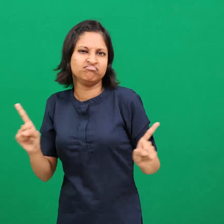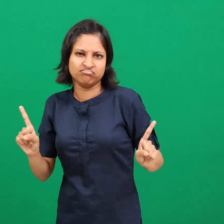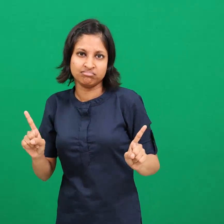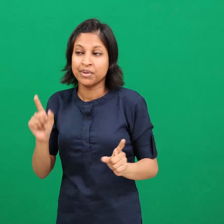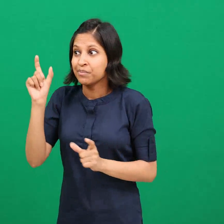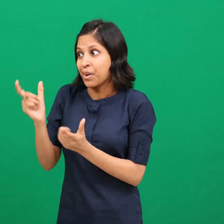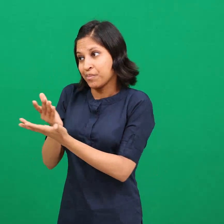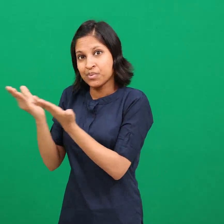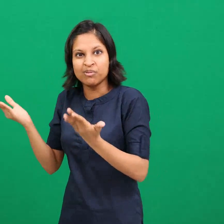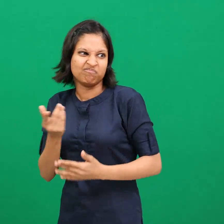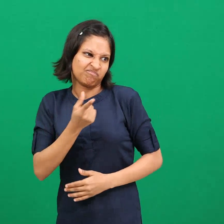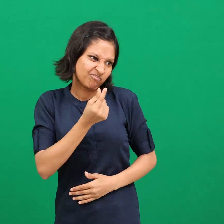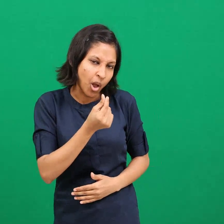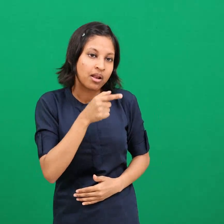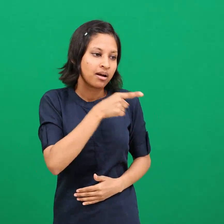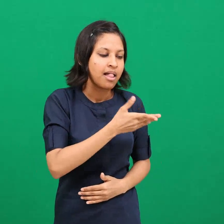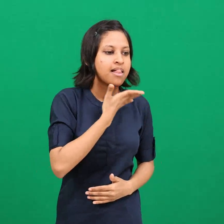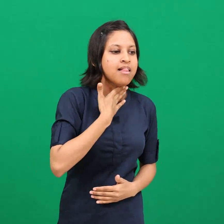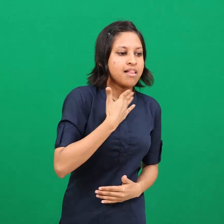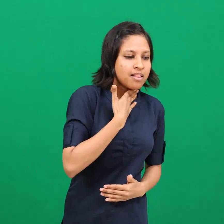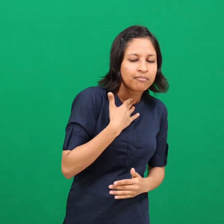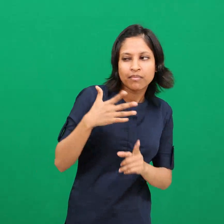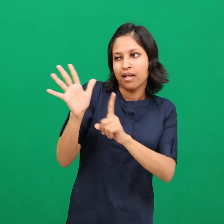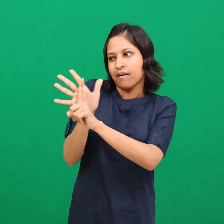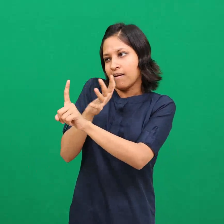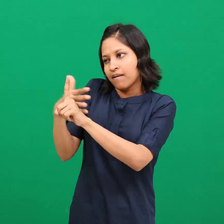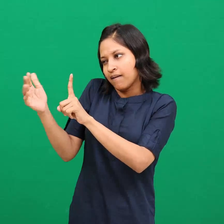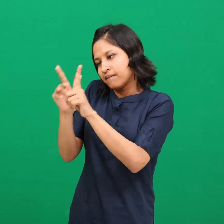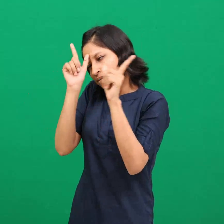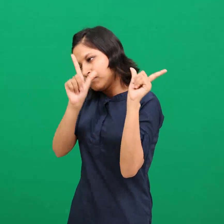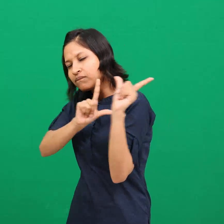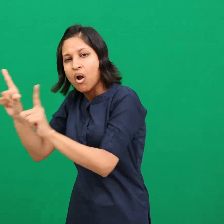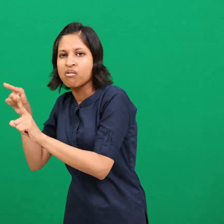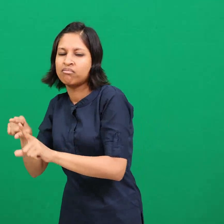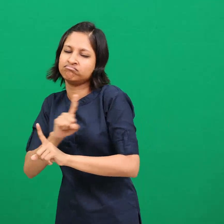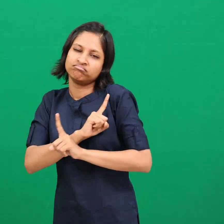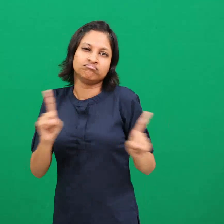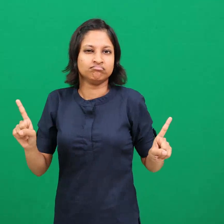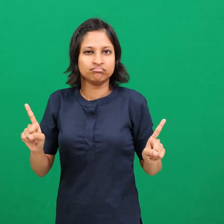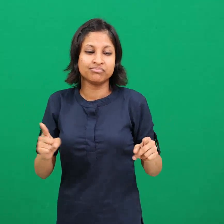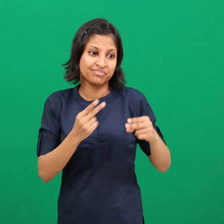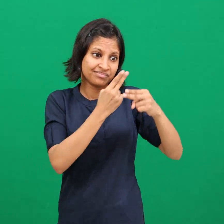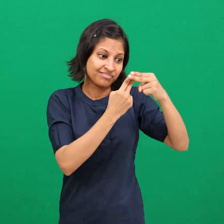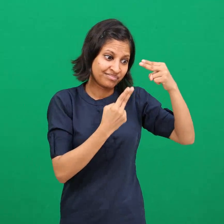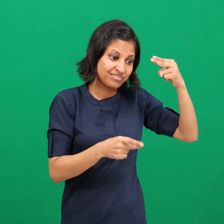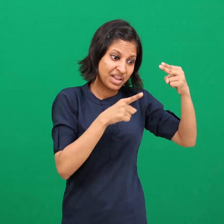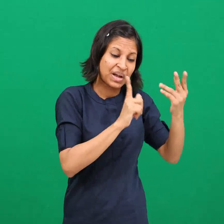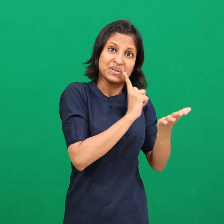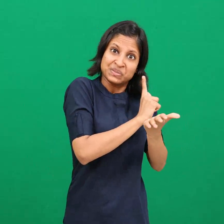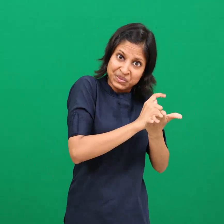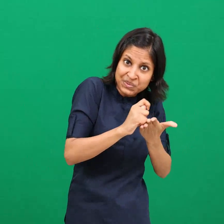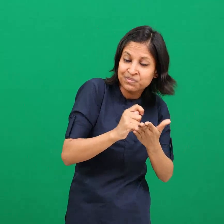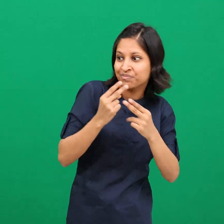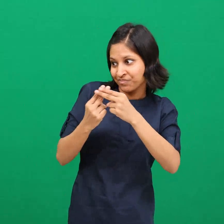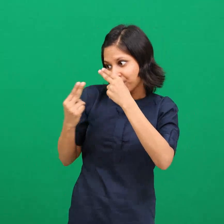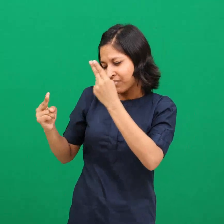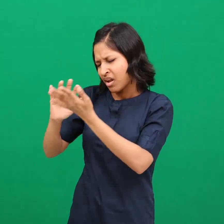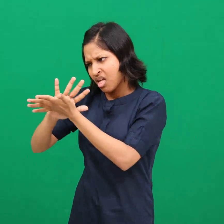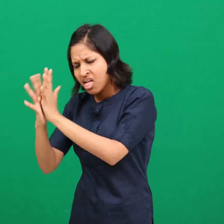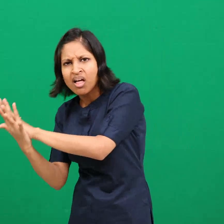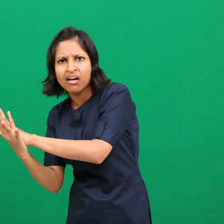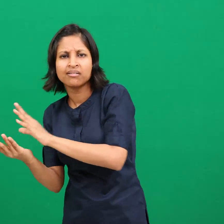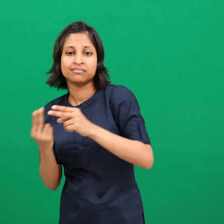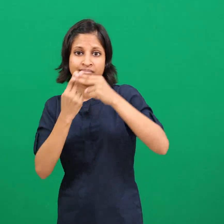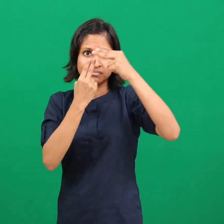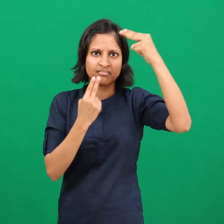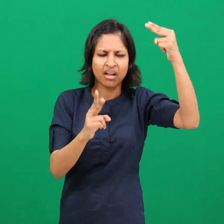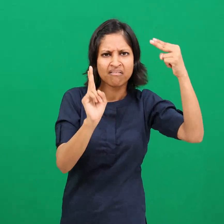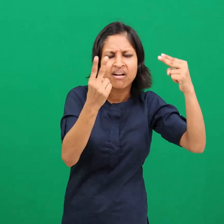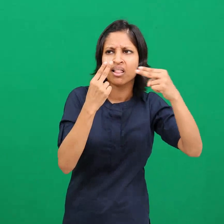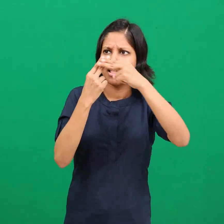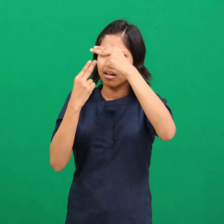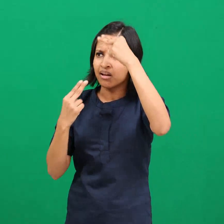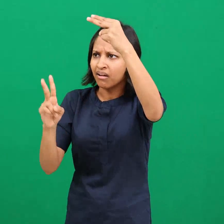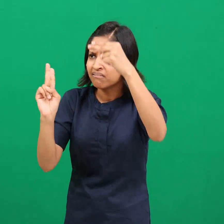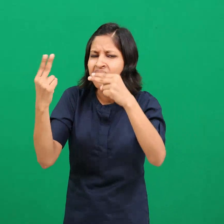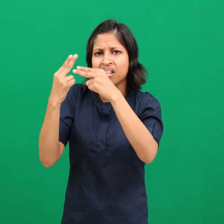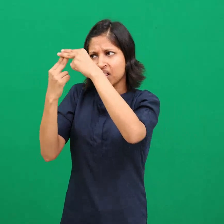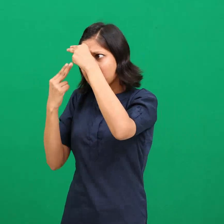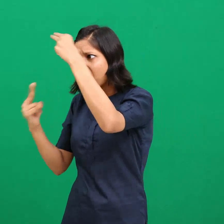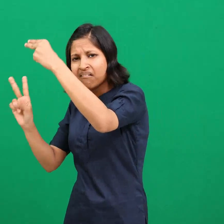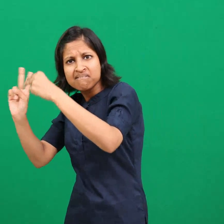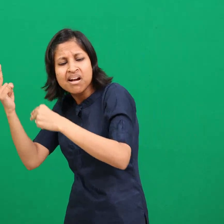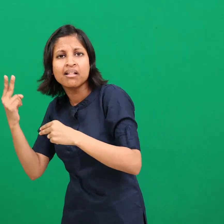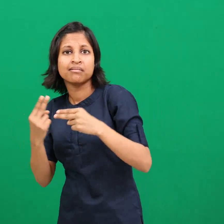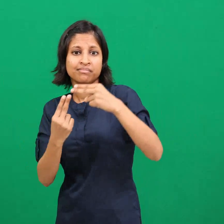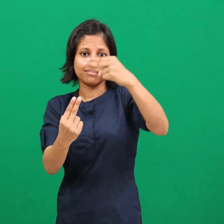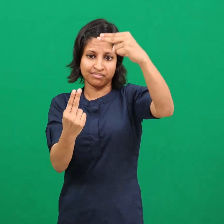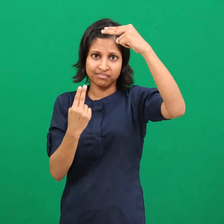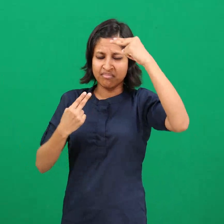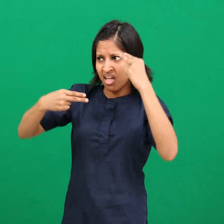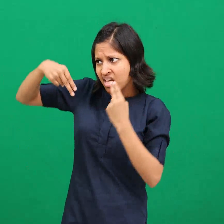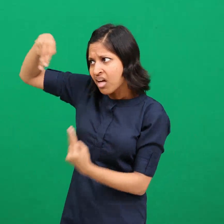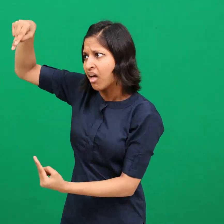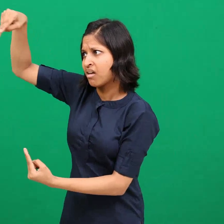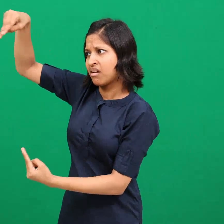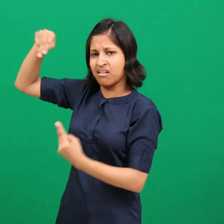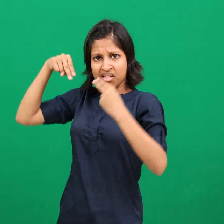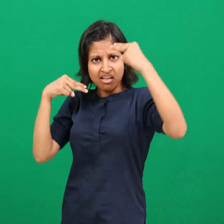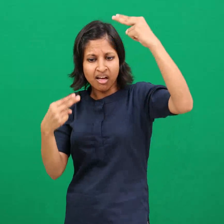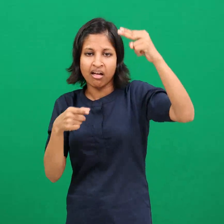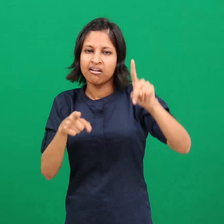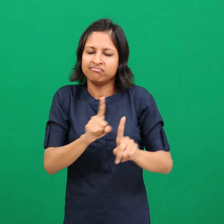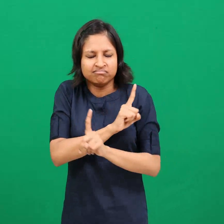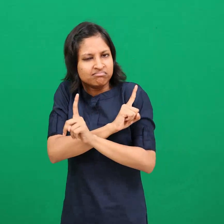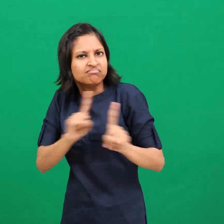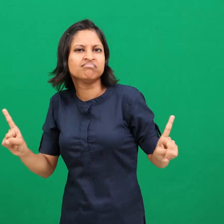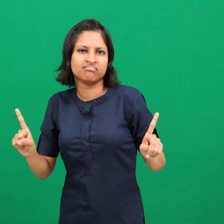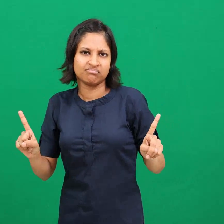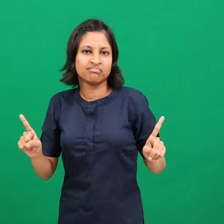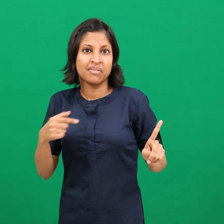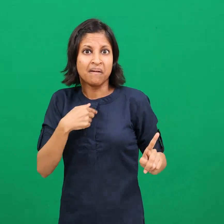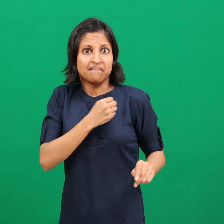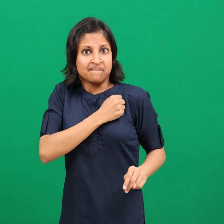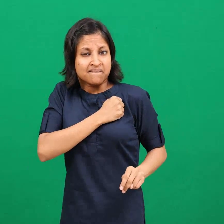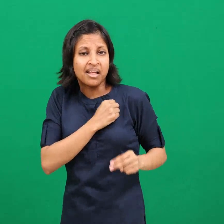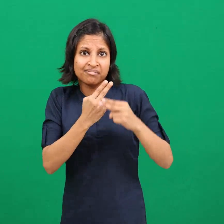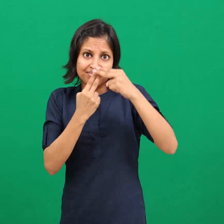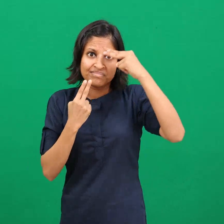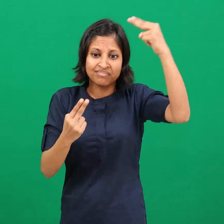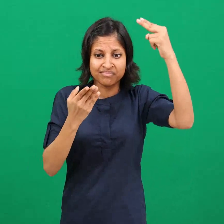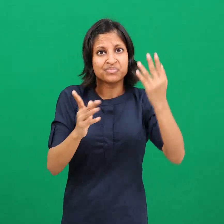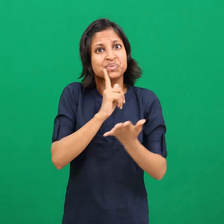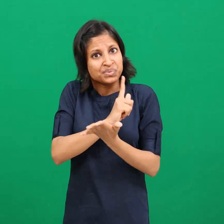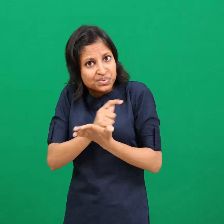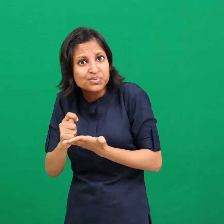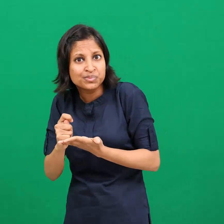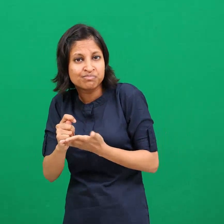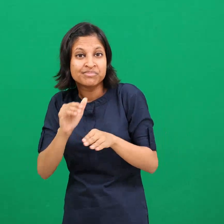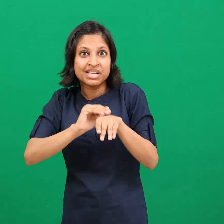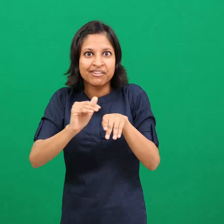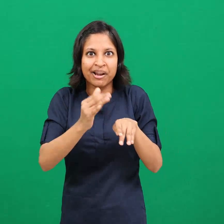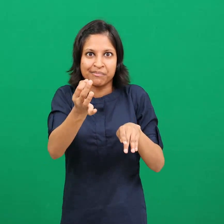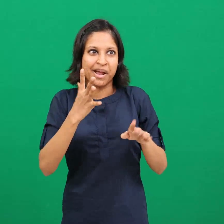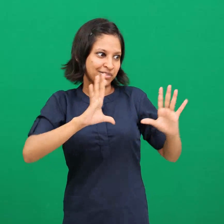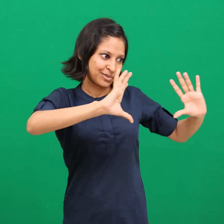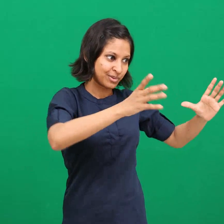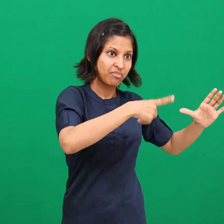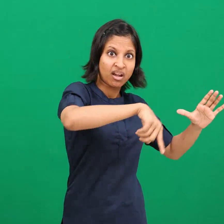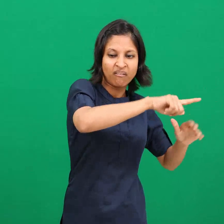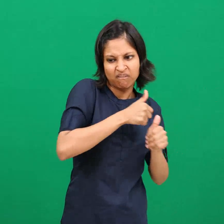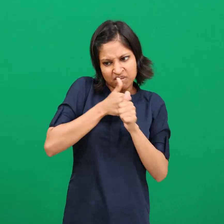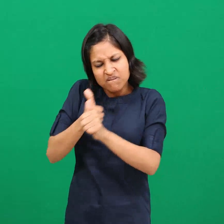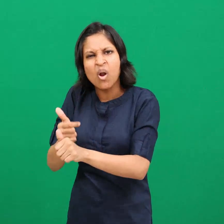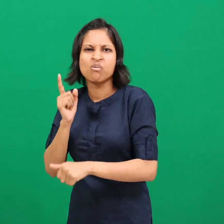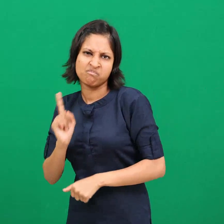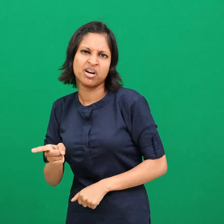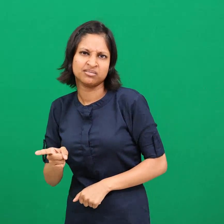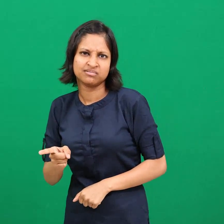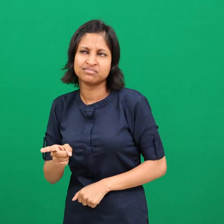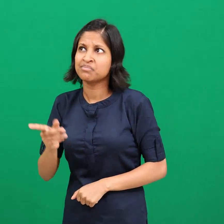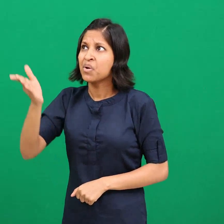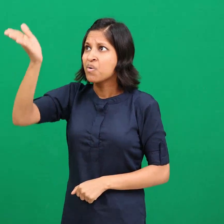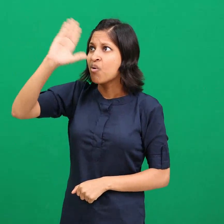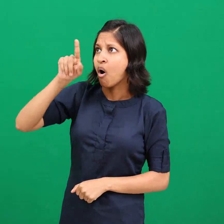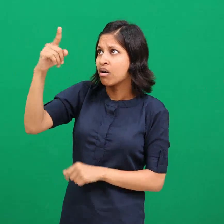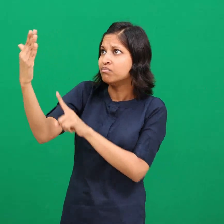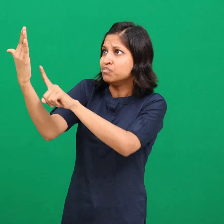They must hold to the mystery of the faith with a clear conscience.